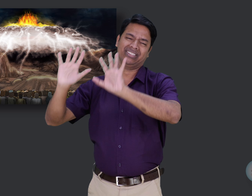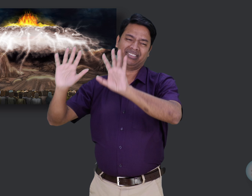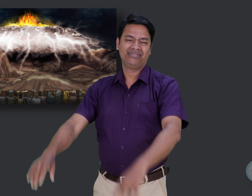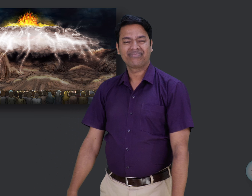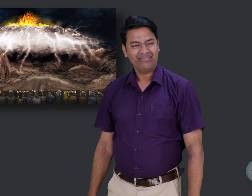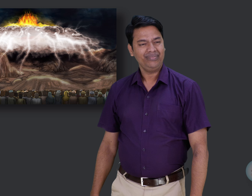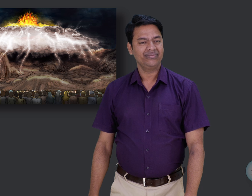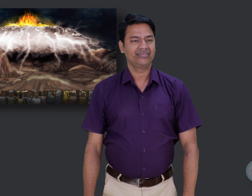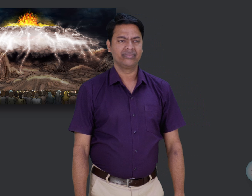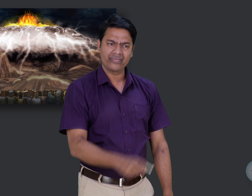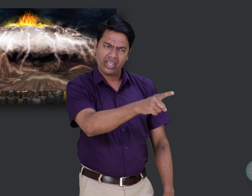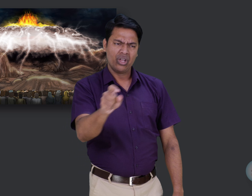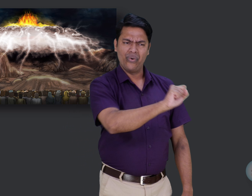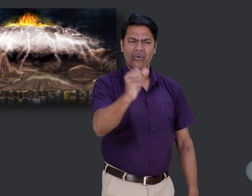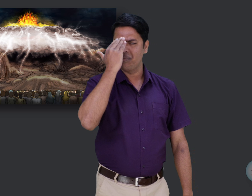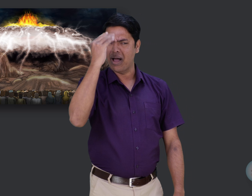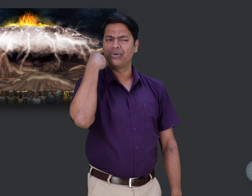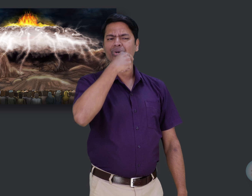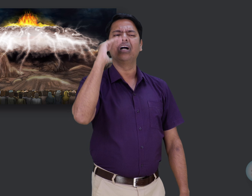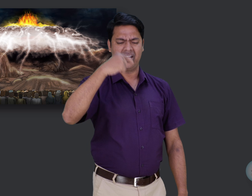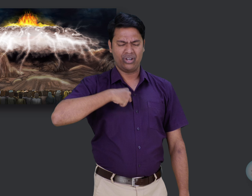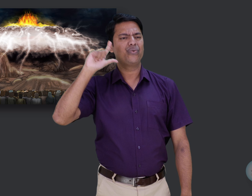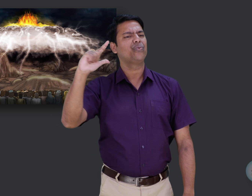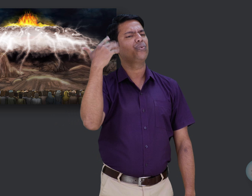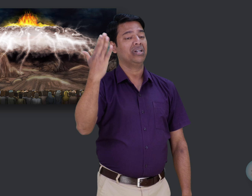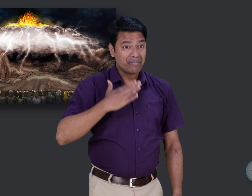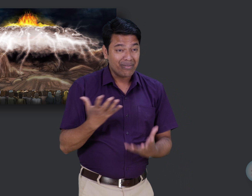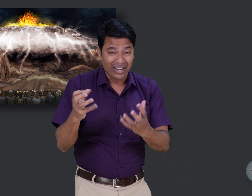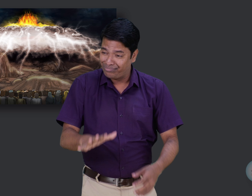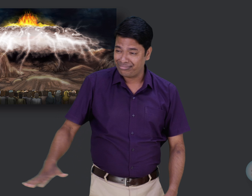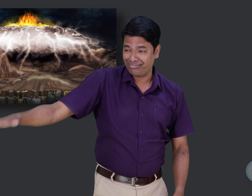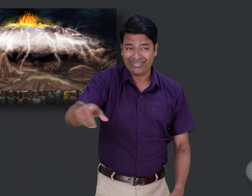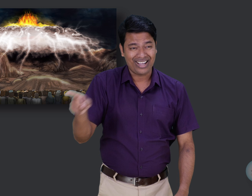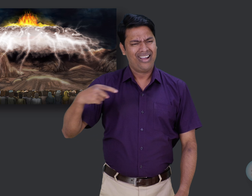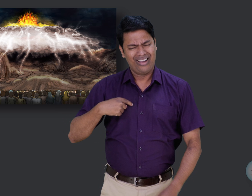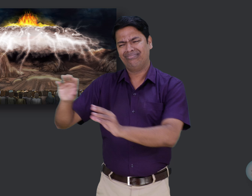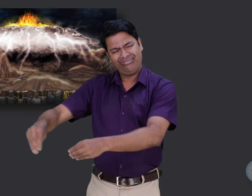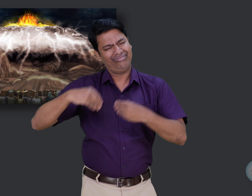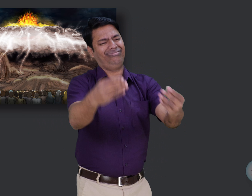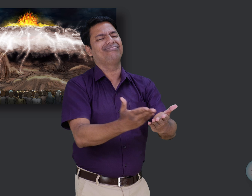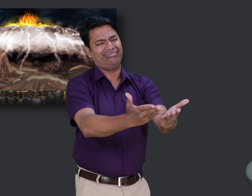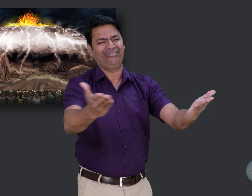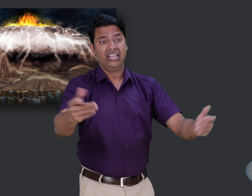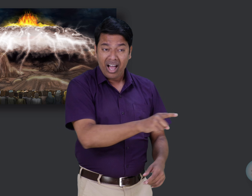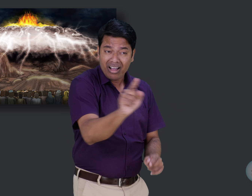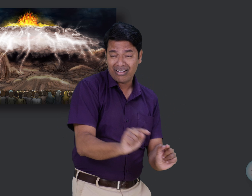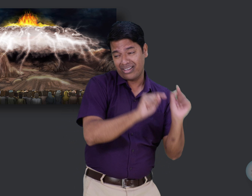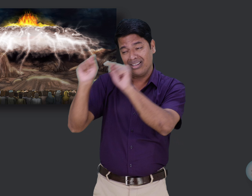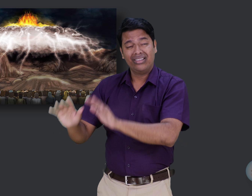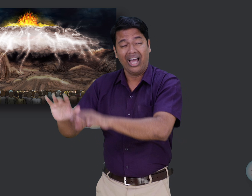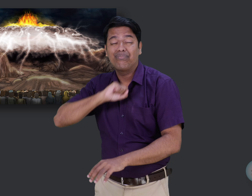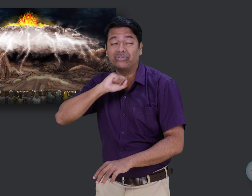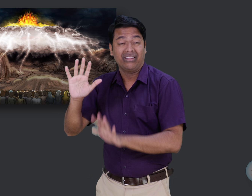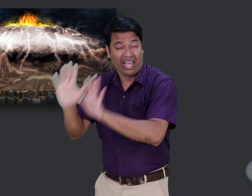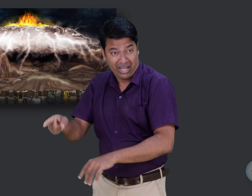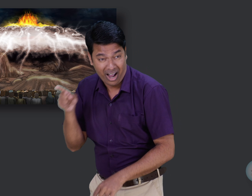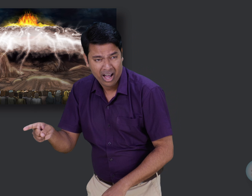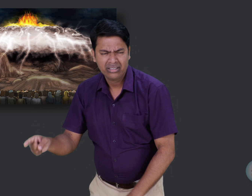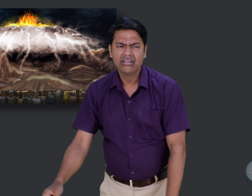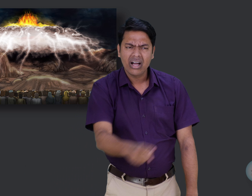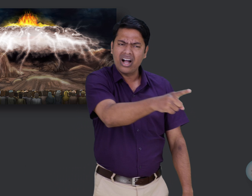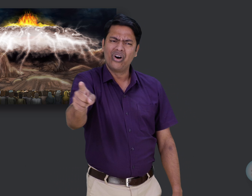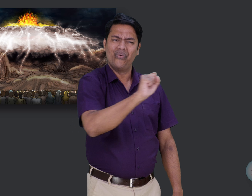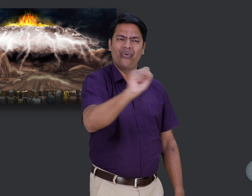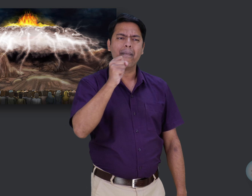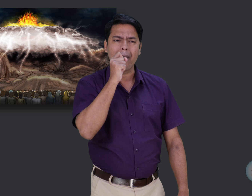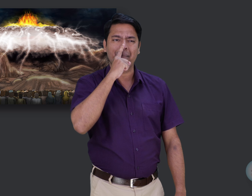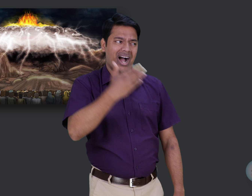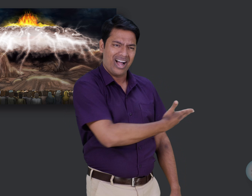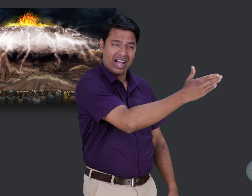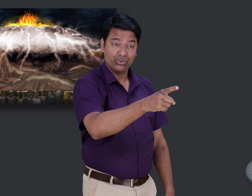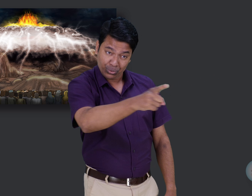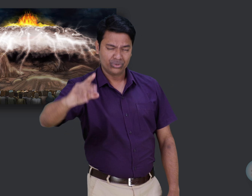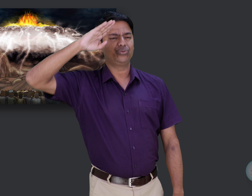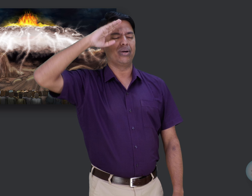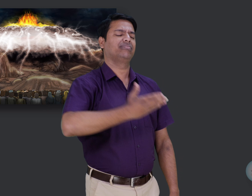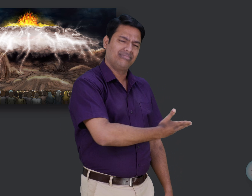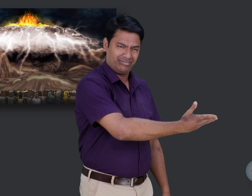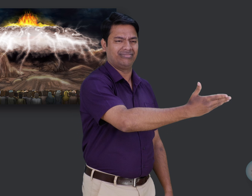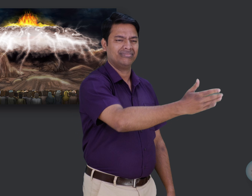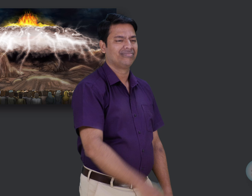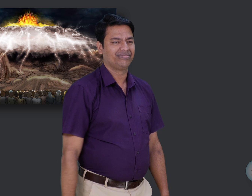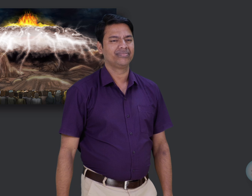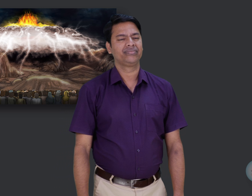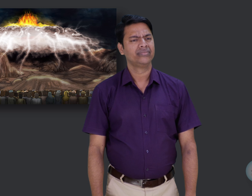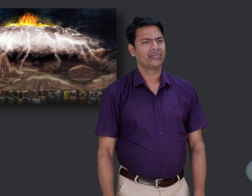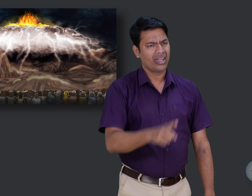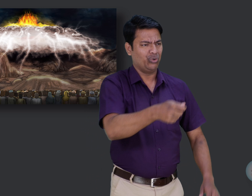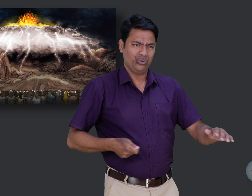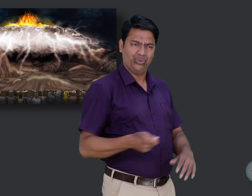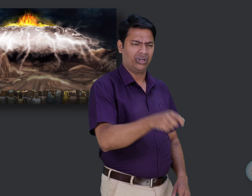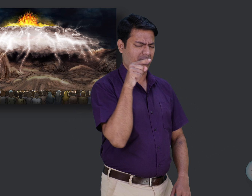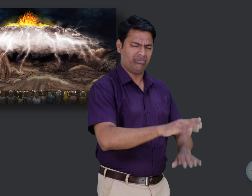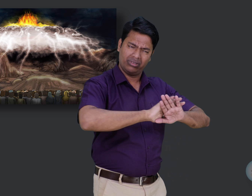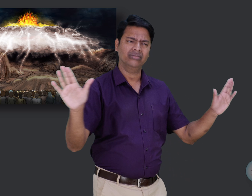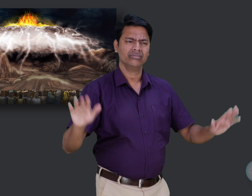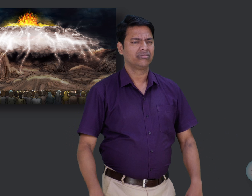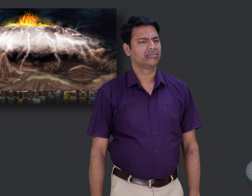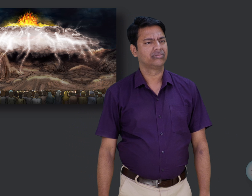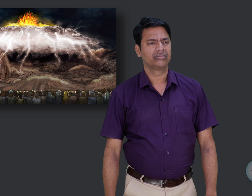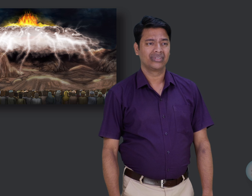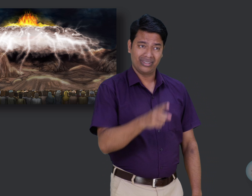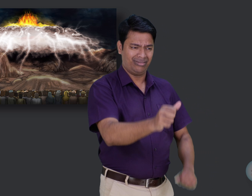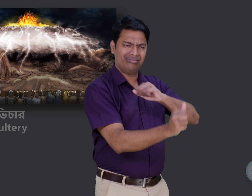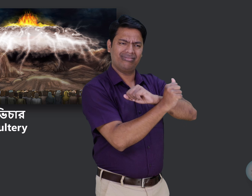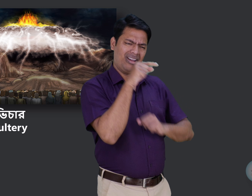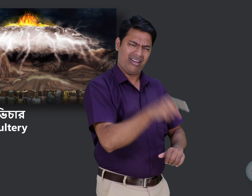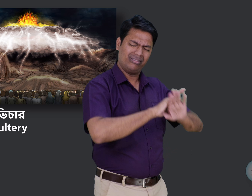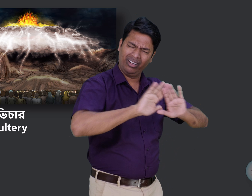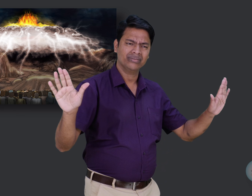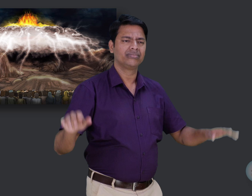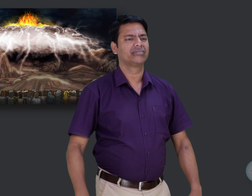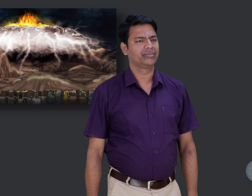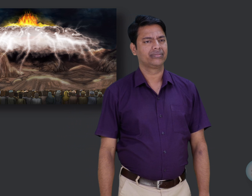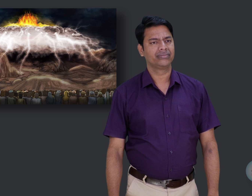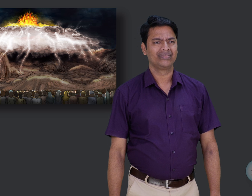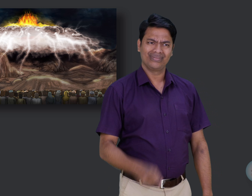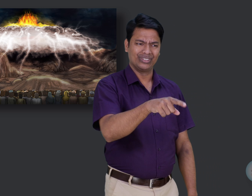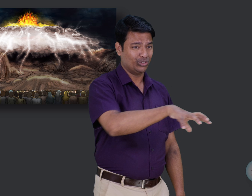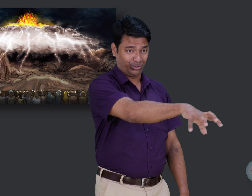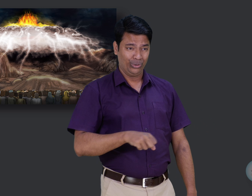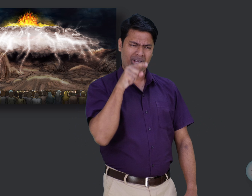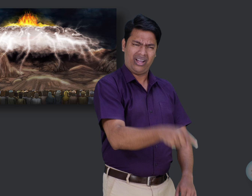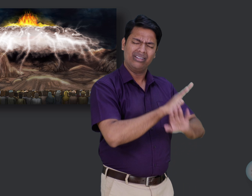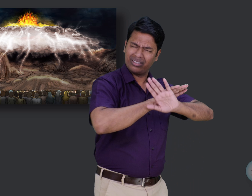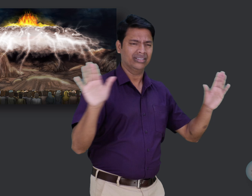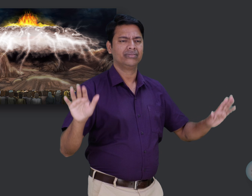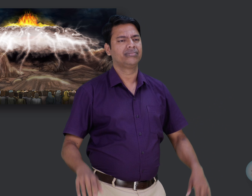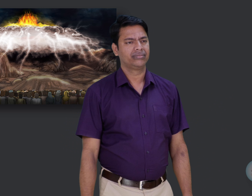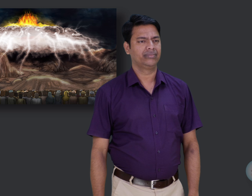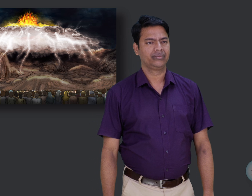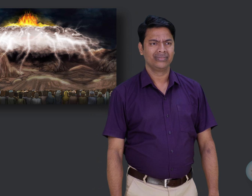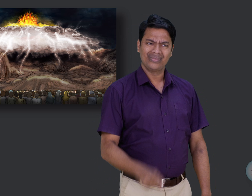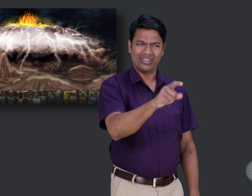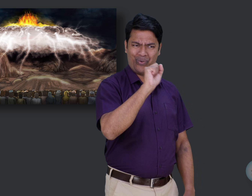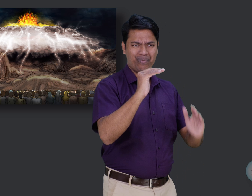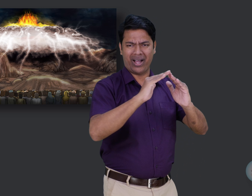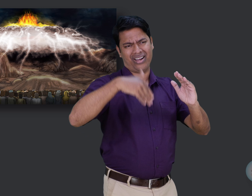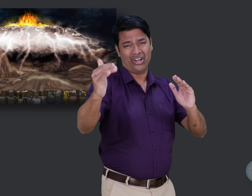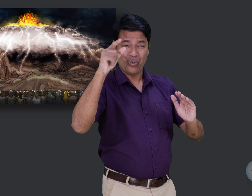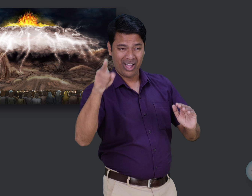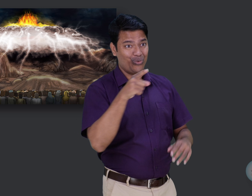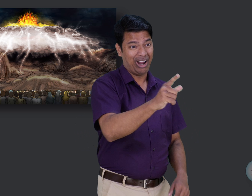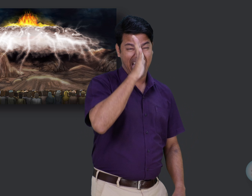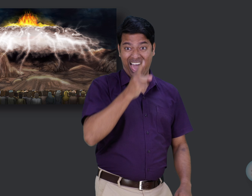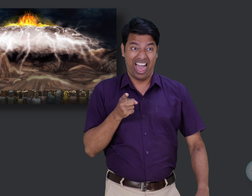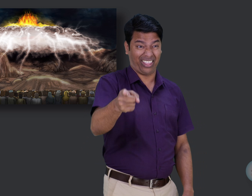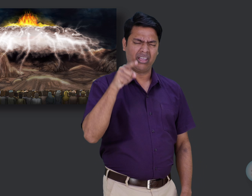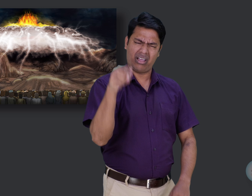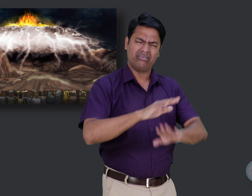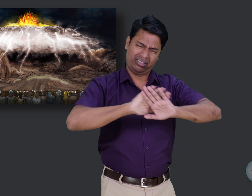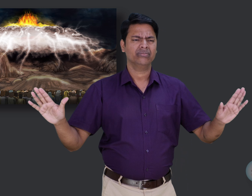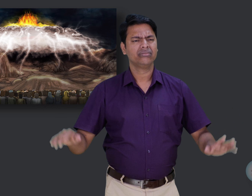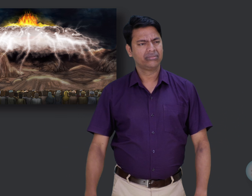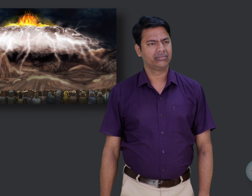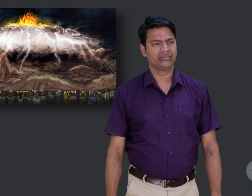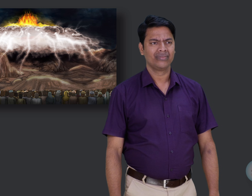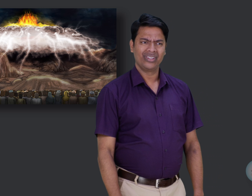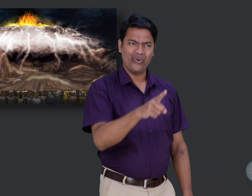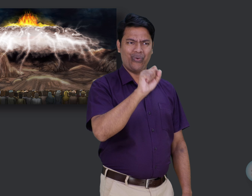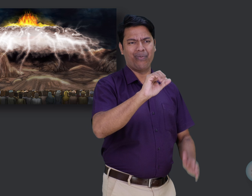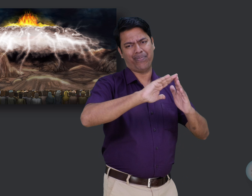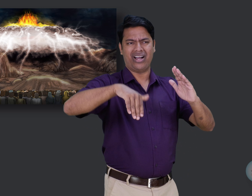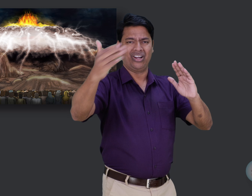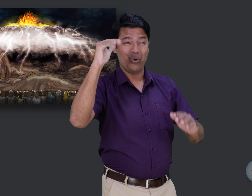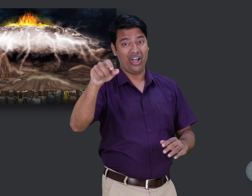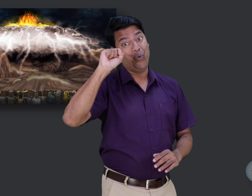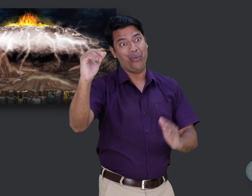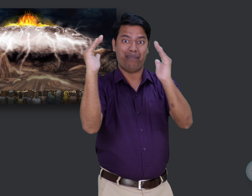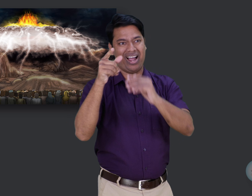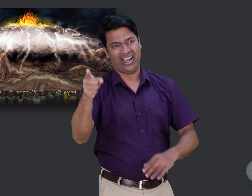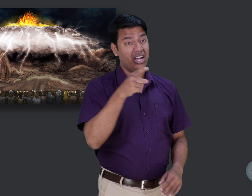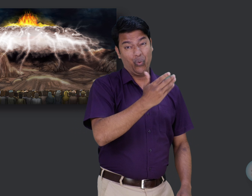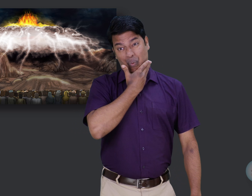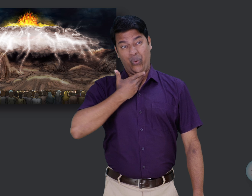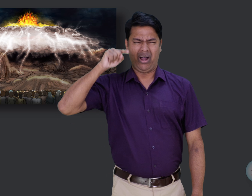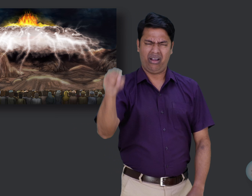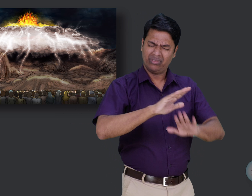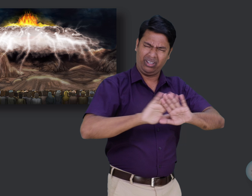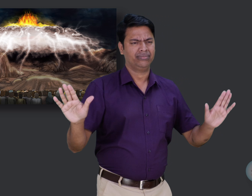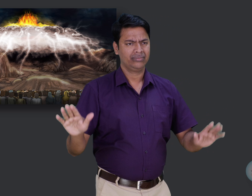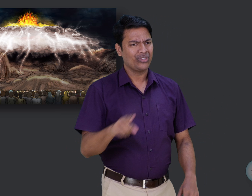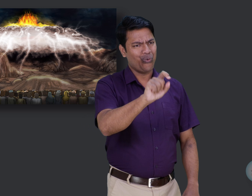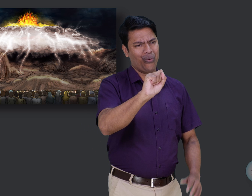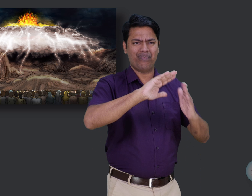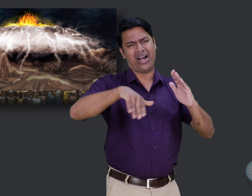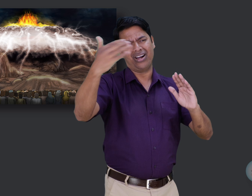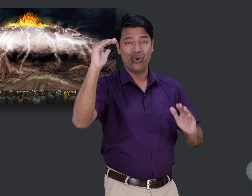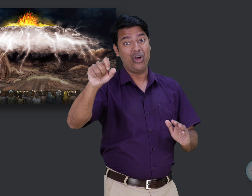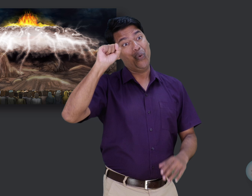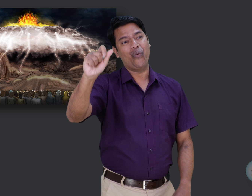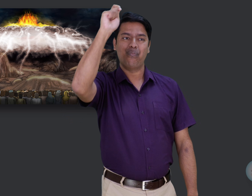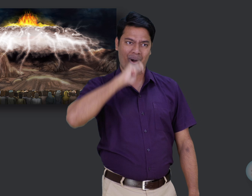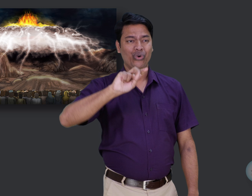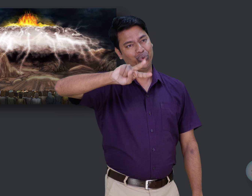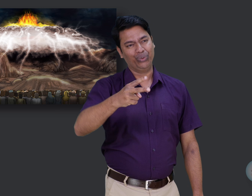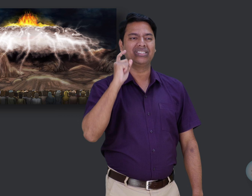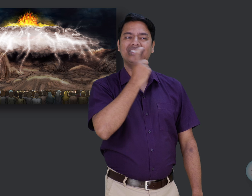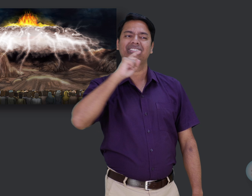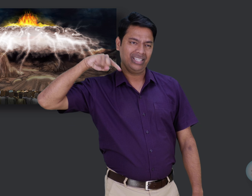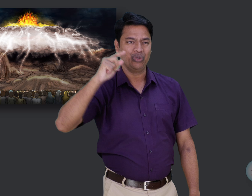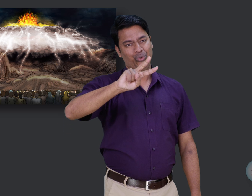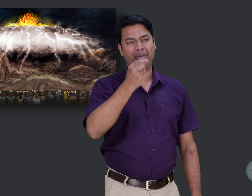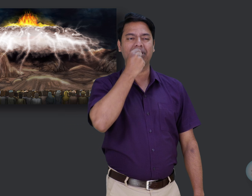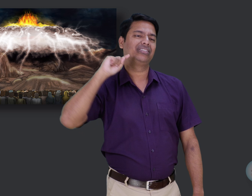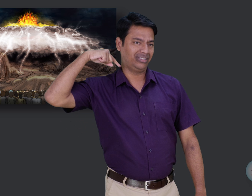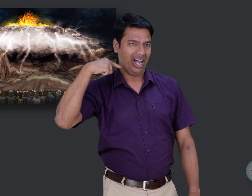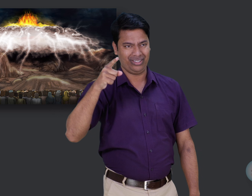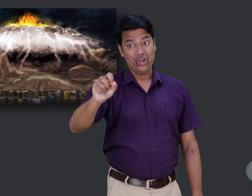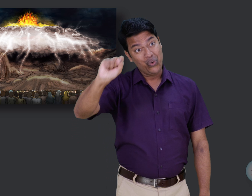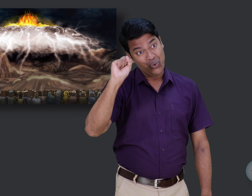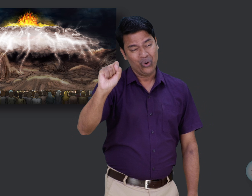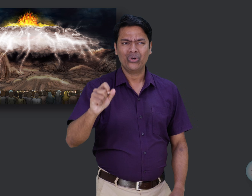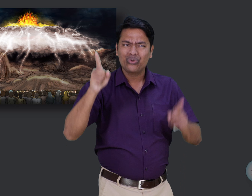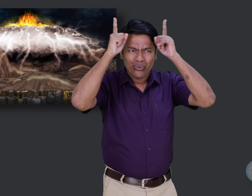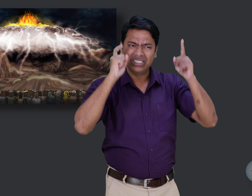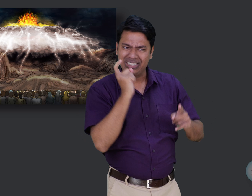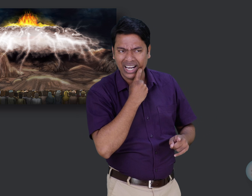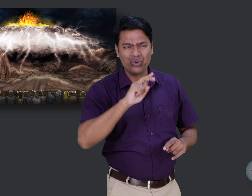Honor your father and mother, so that your days may be long in the land that the LORD your God is giving you. You shall not murder. You shall not commit adultery. You shall not steal. You shall not bear false witness against your neighbor. You shall not covet your neighbor’s house.